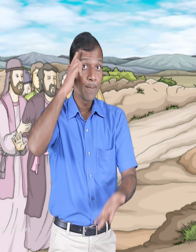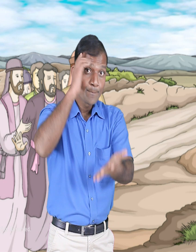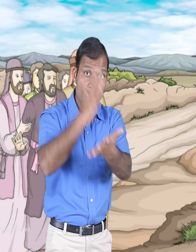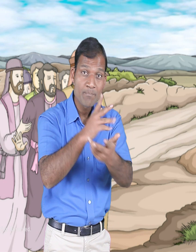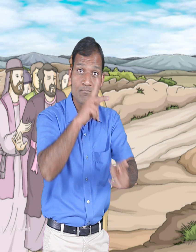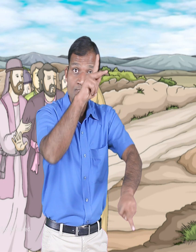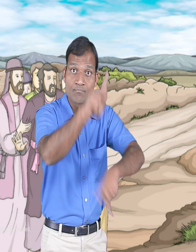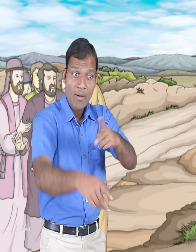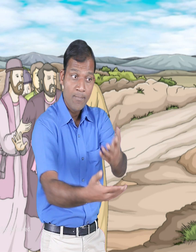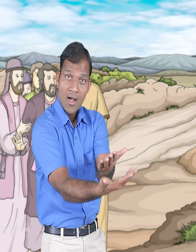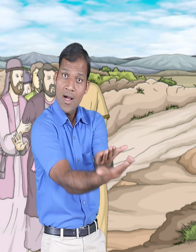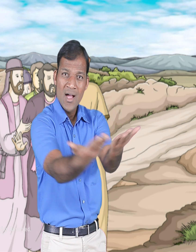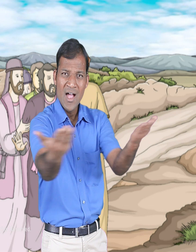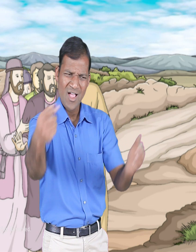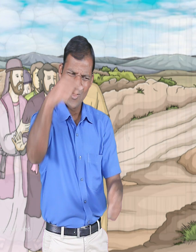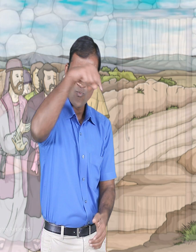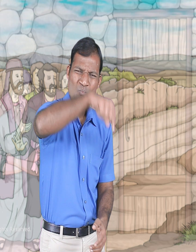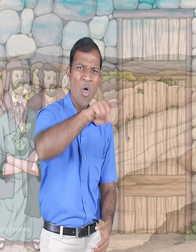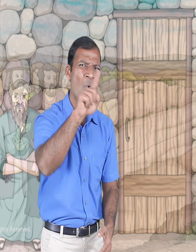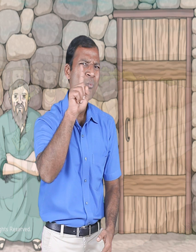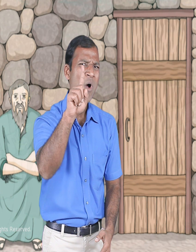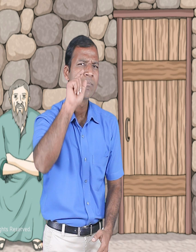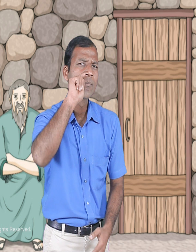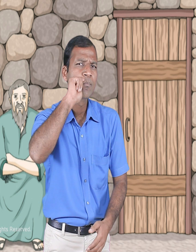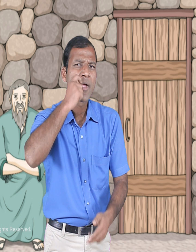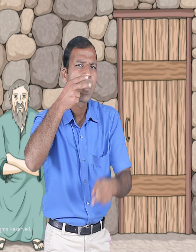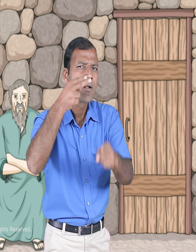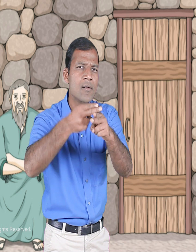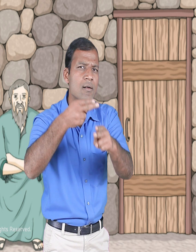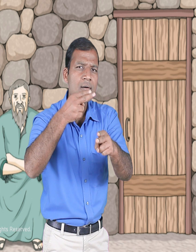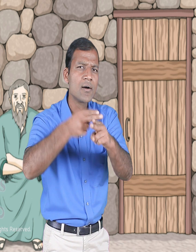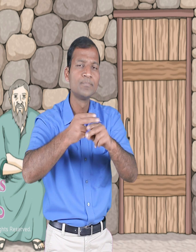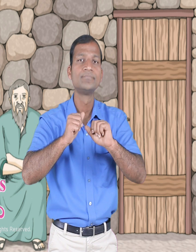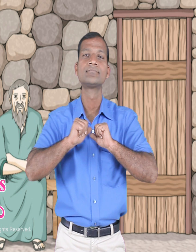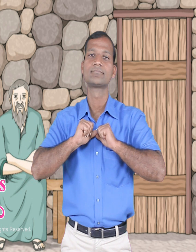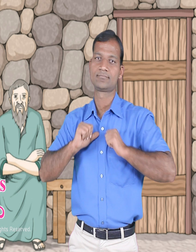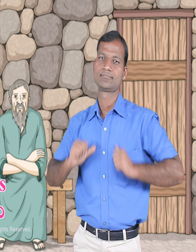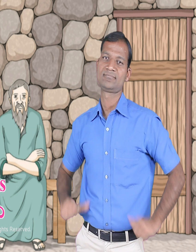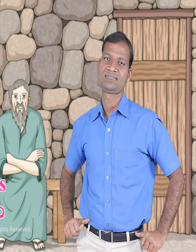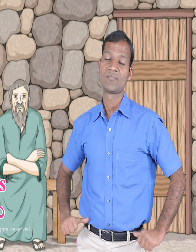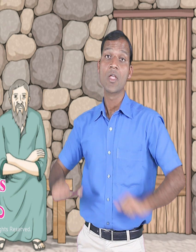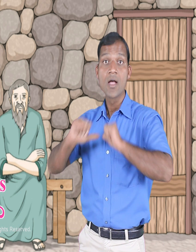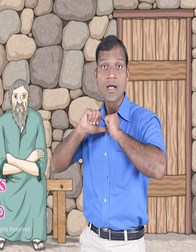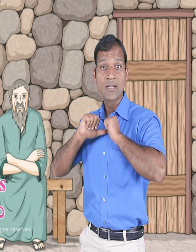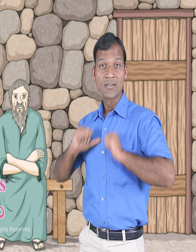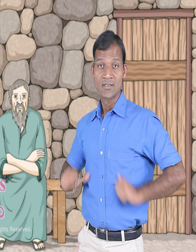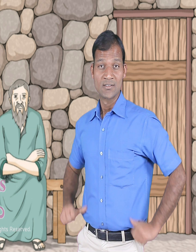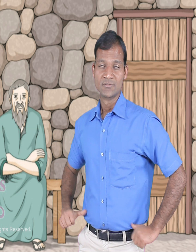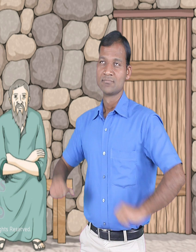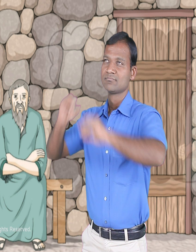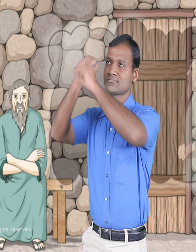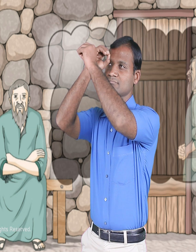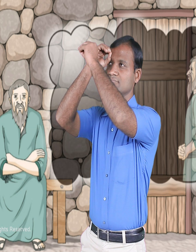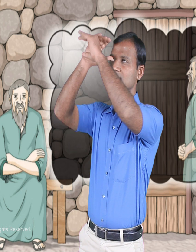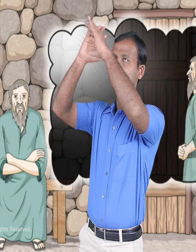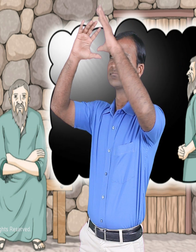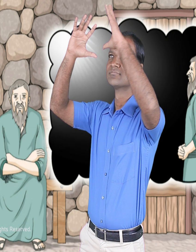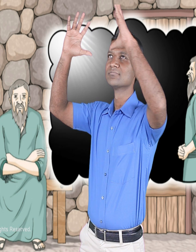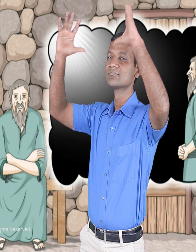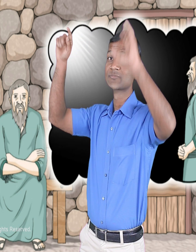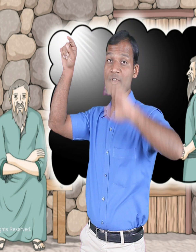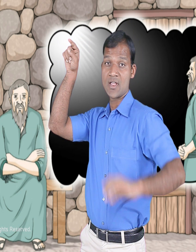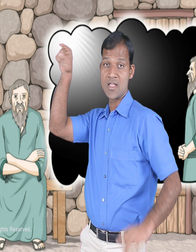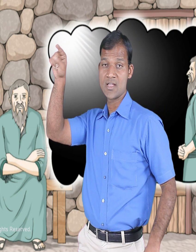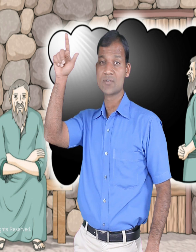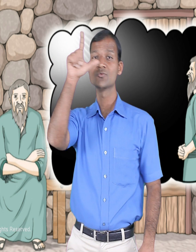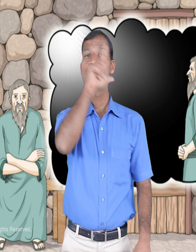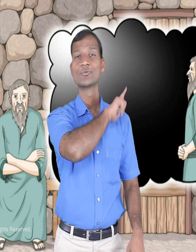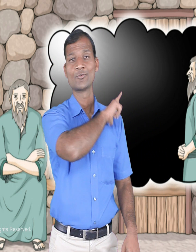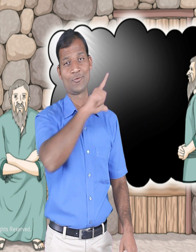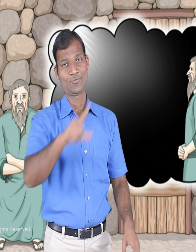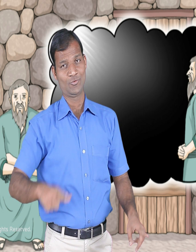In Damascus there was a disciple named Ananias.